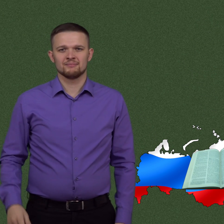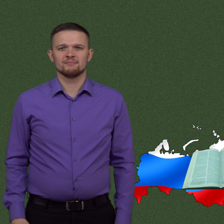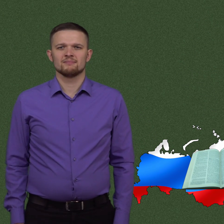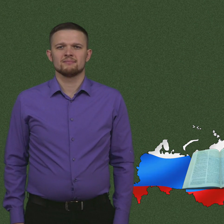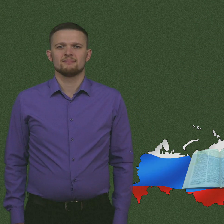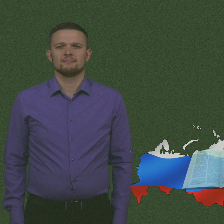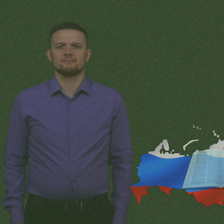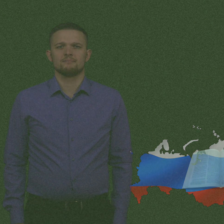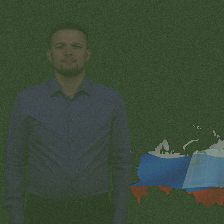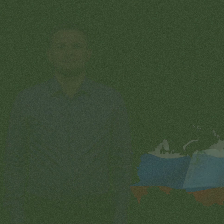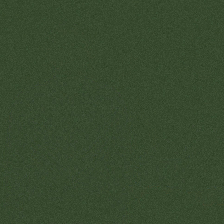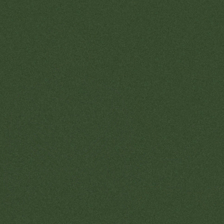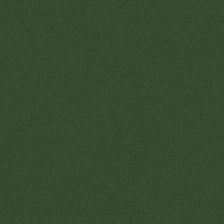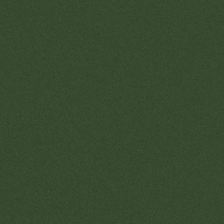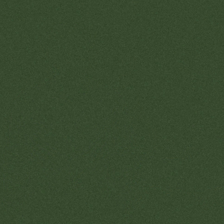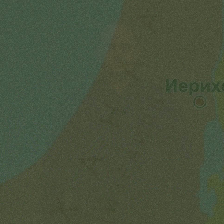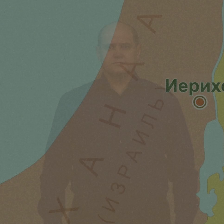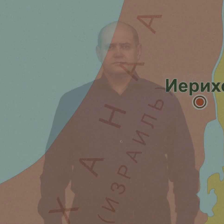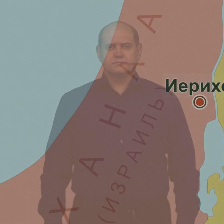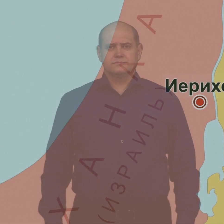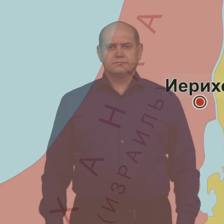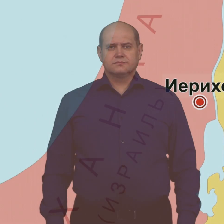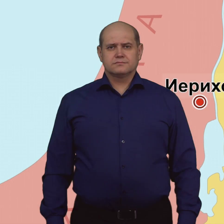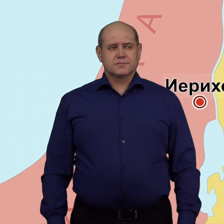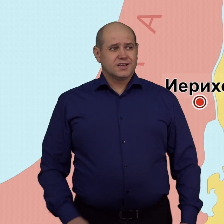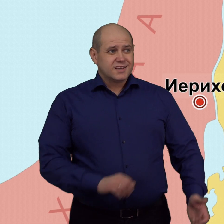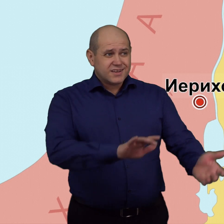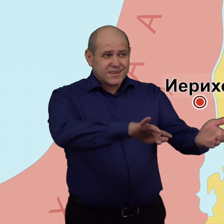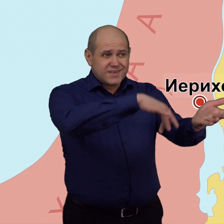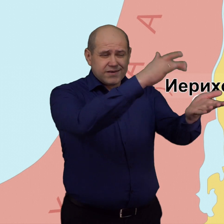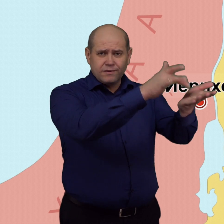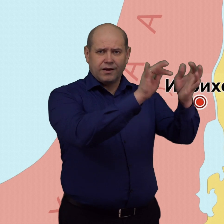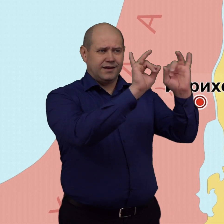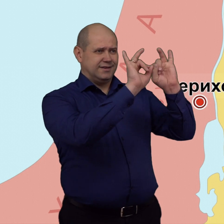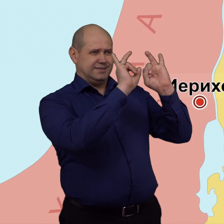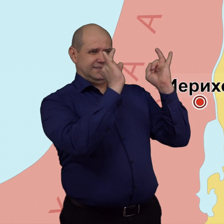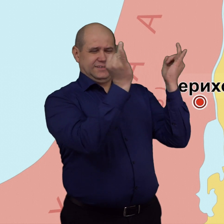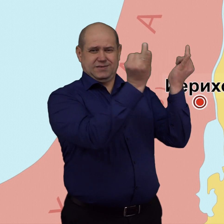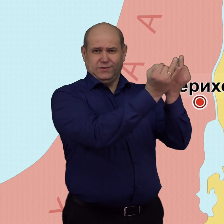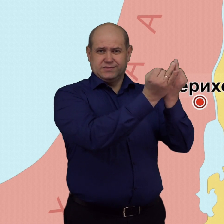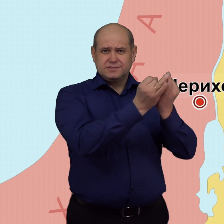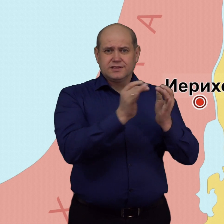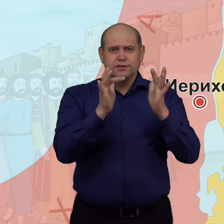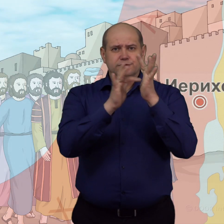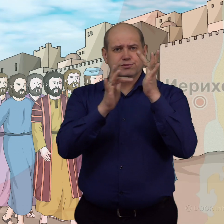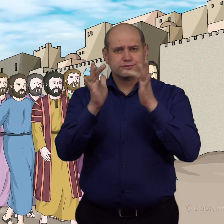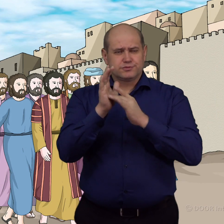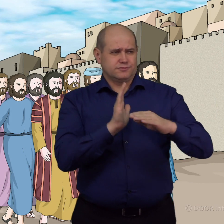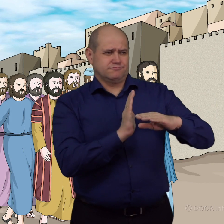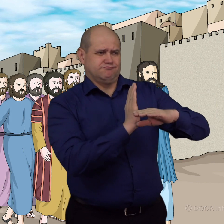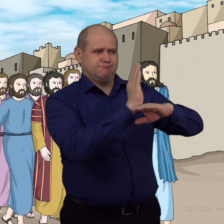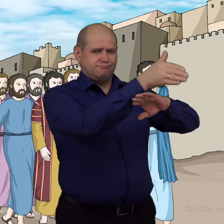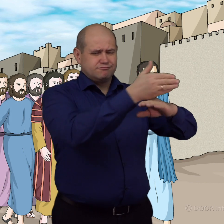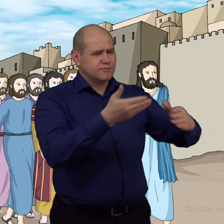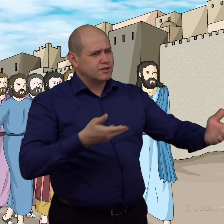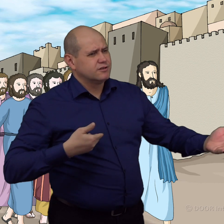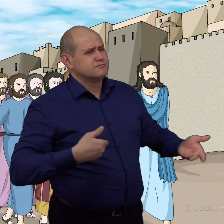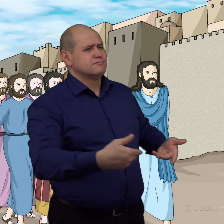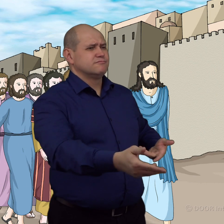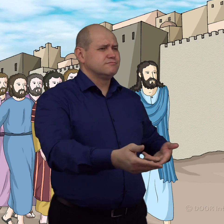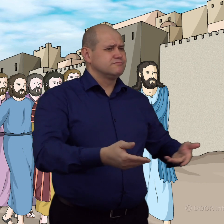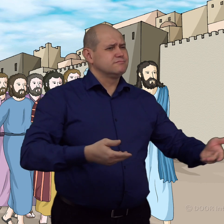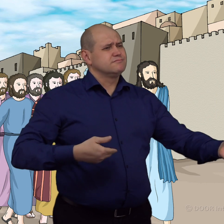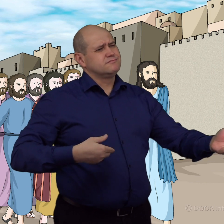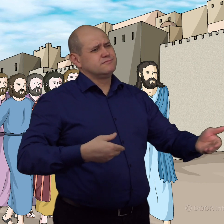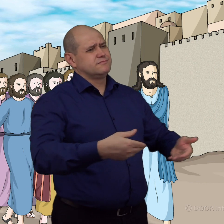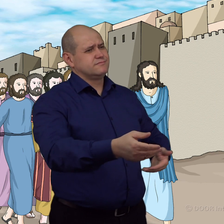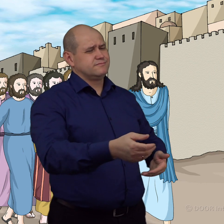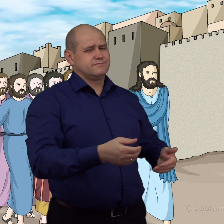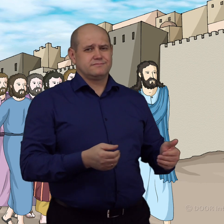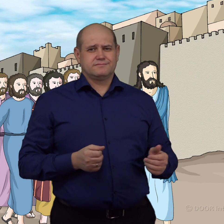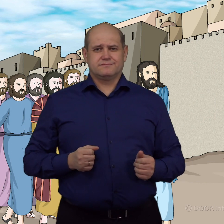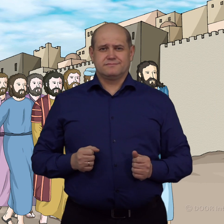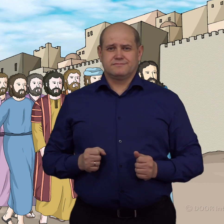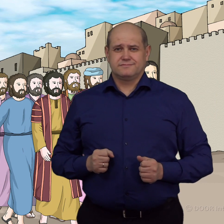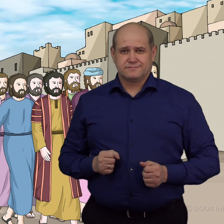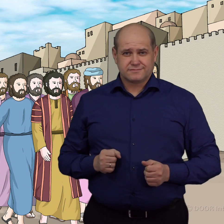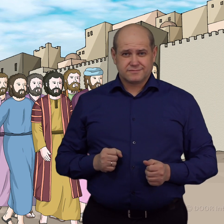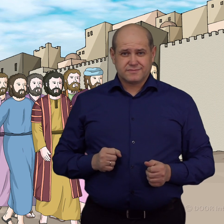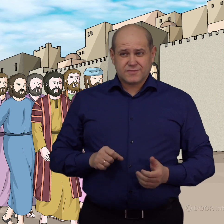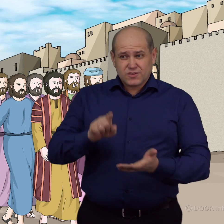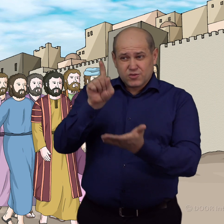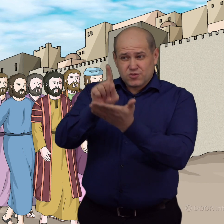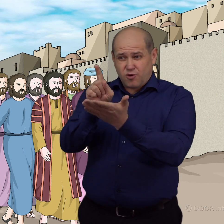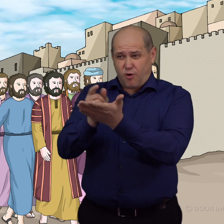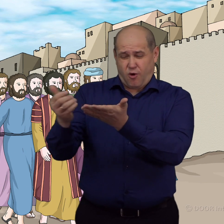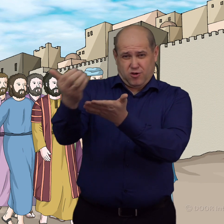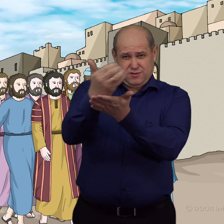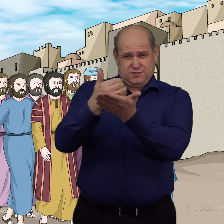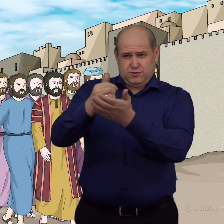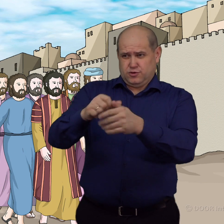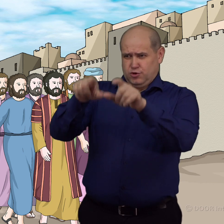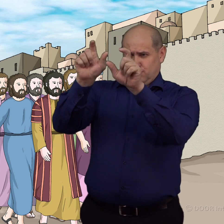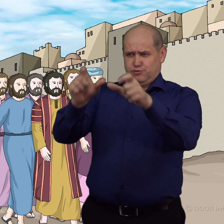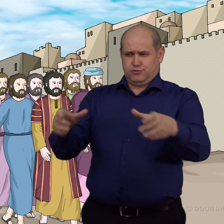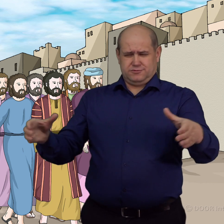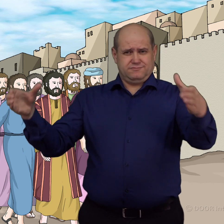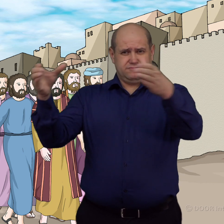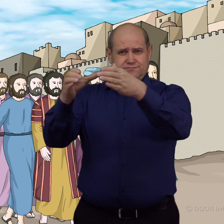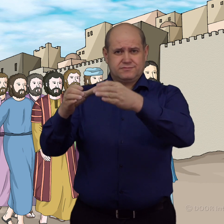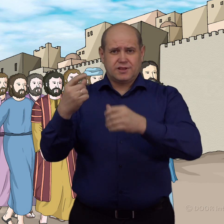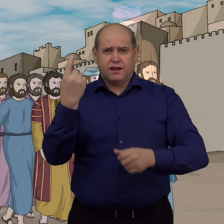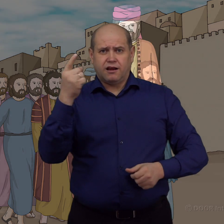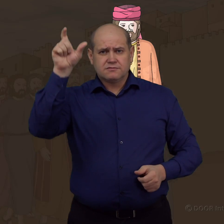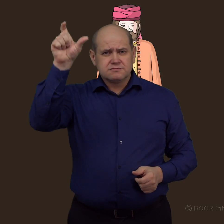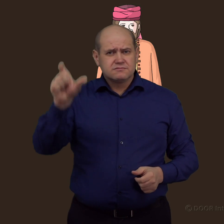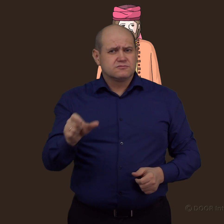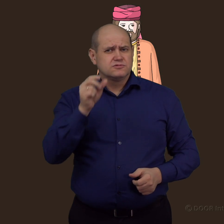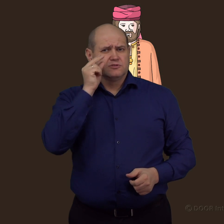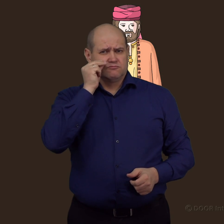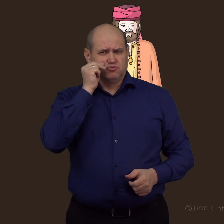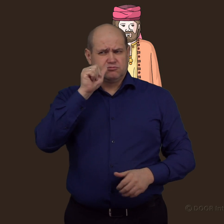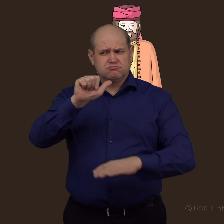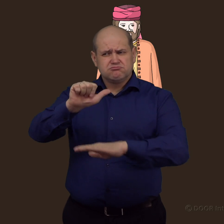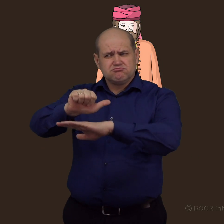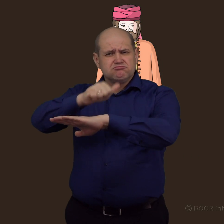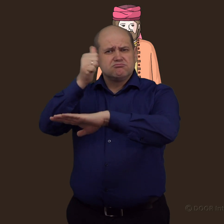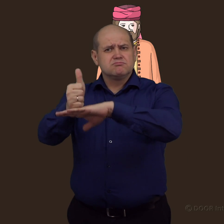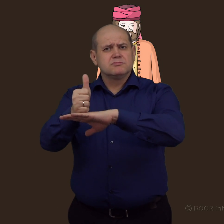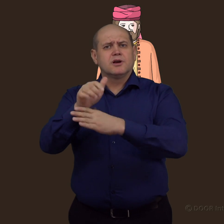Then Jesus entered Jericho and was passing through.